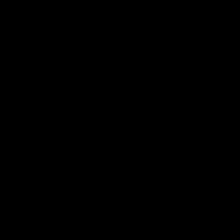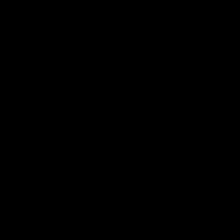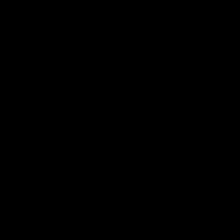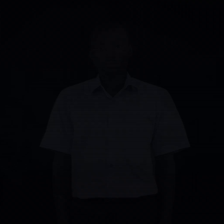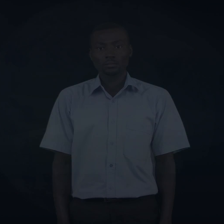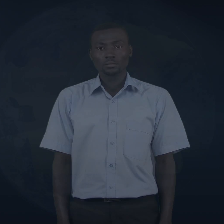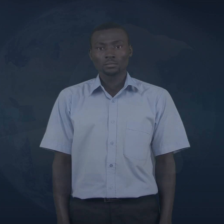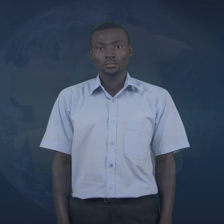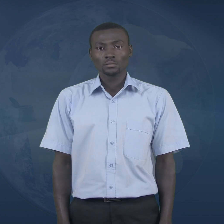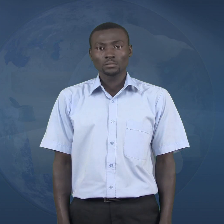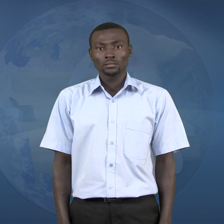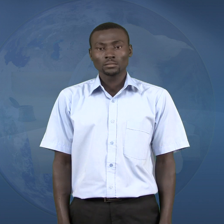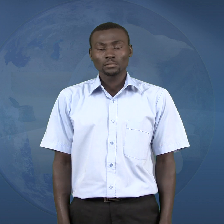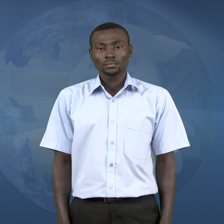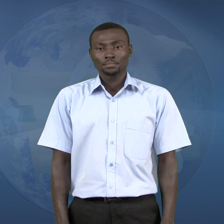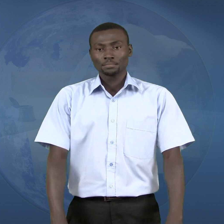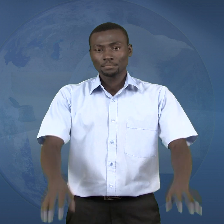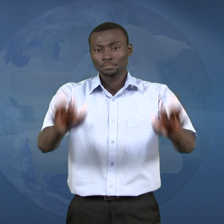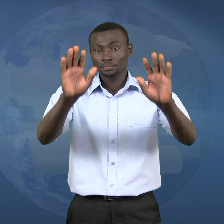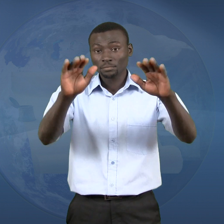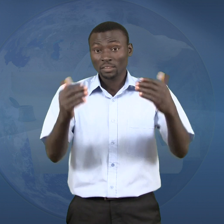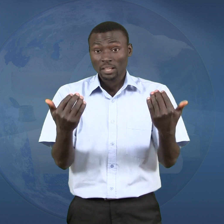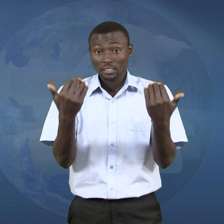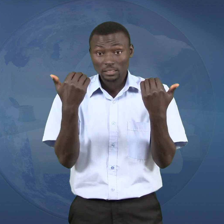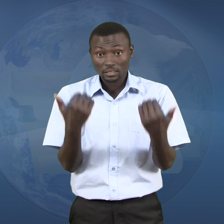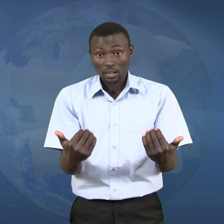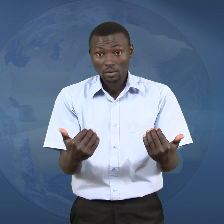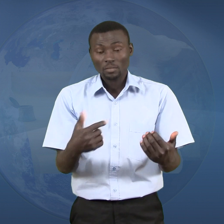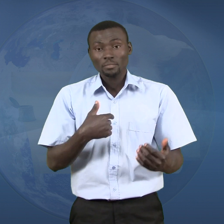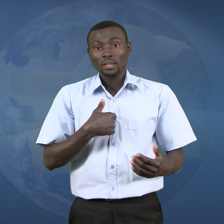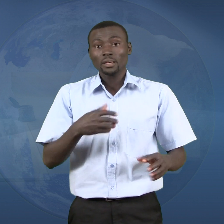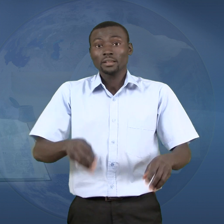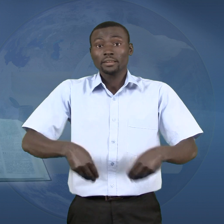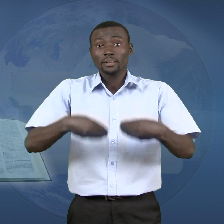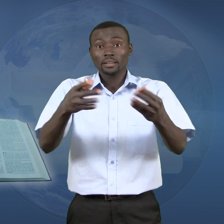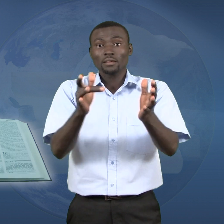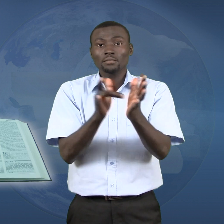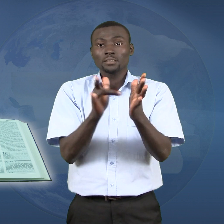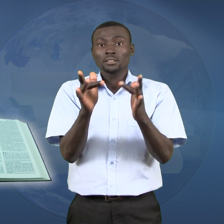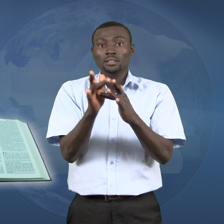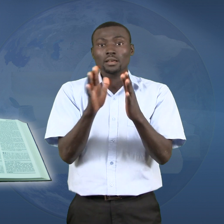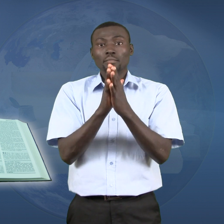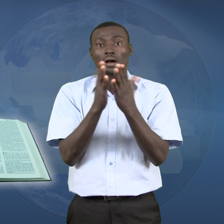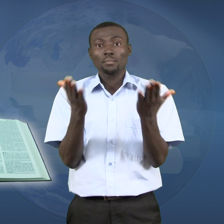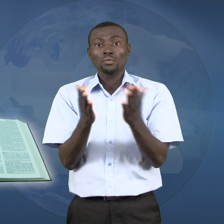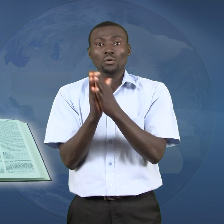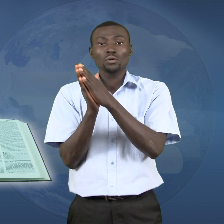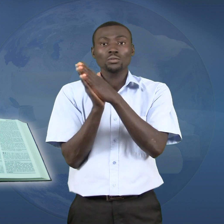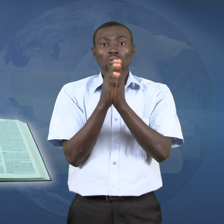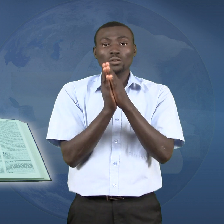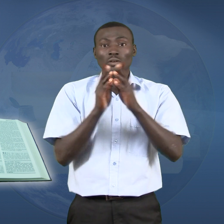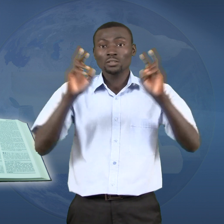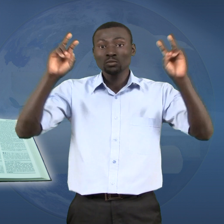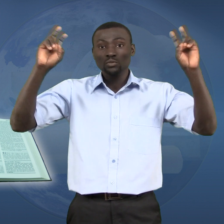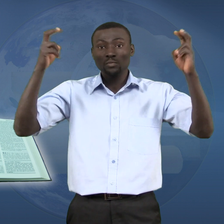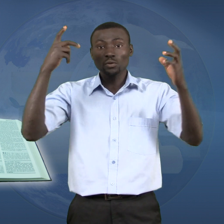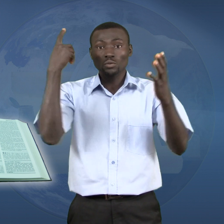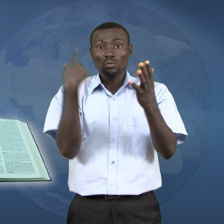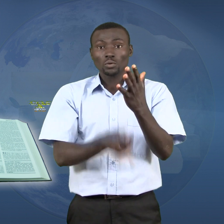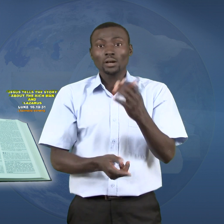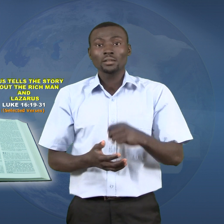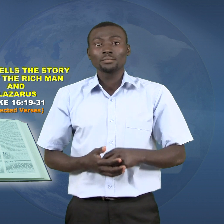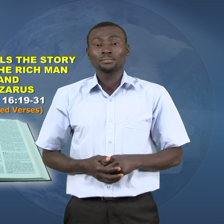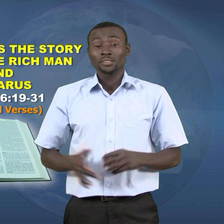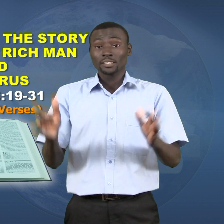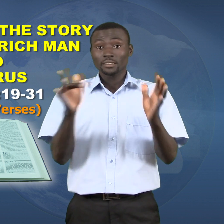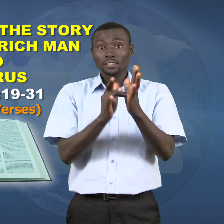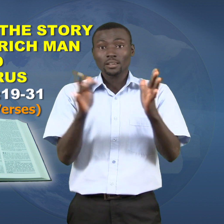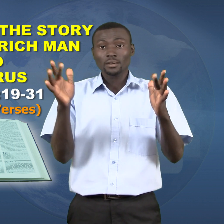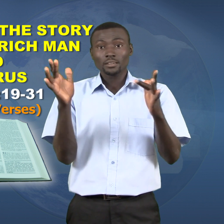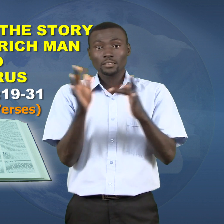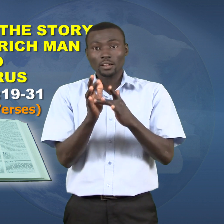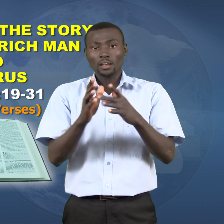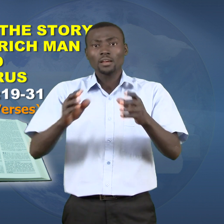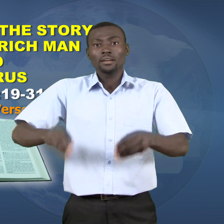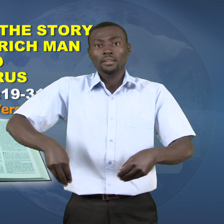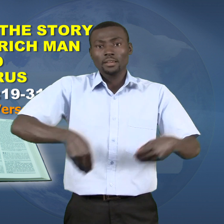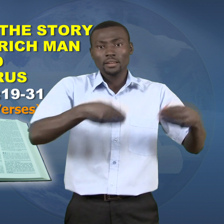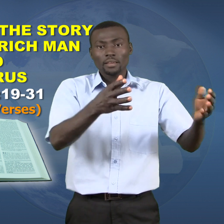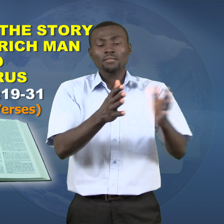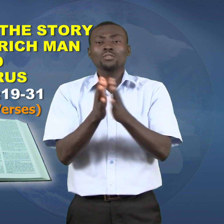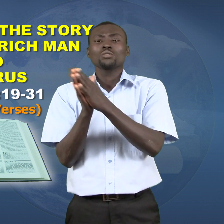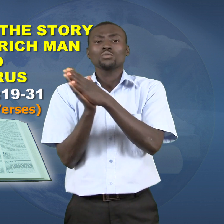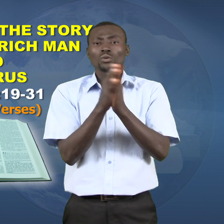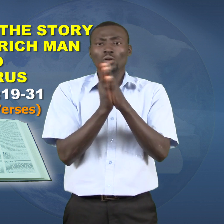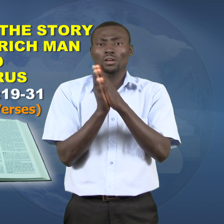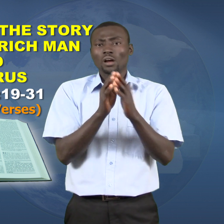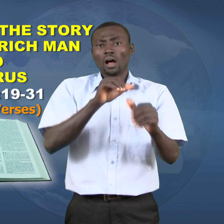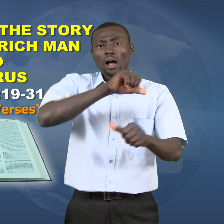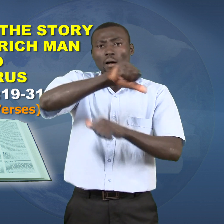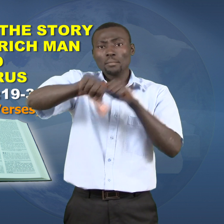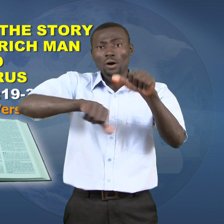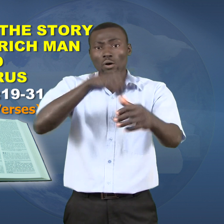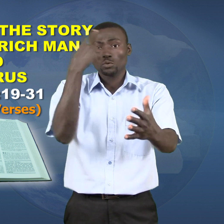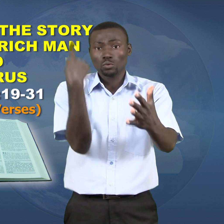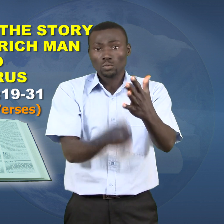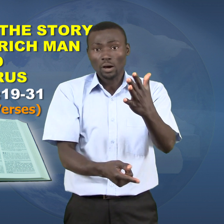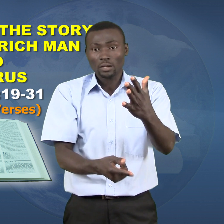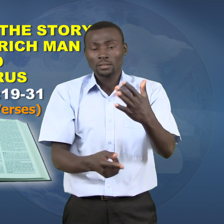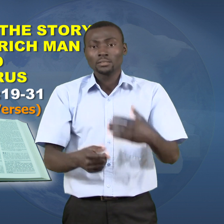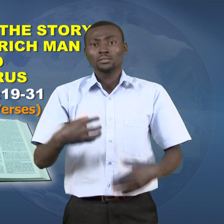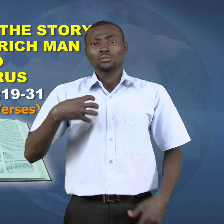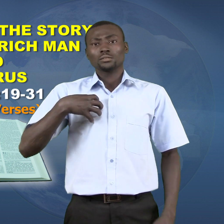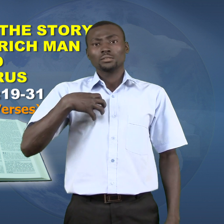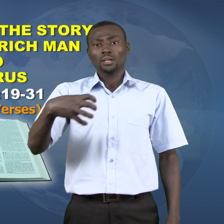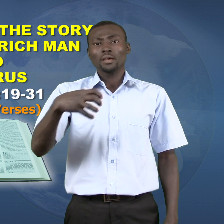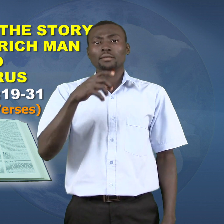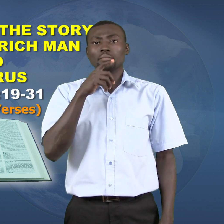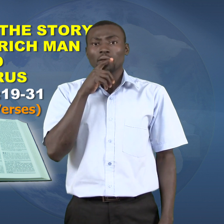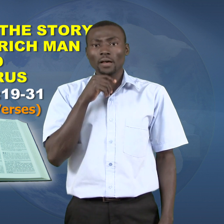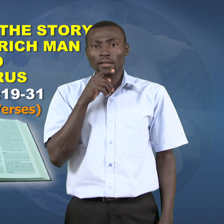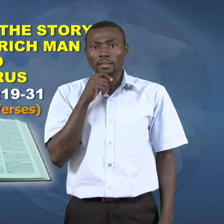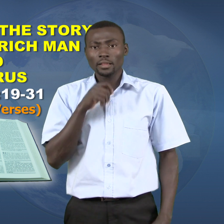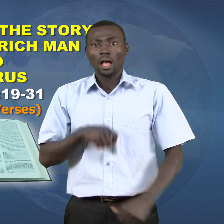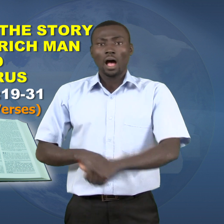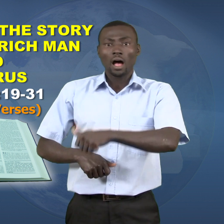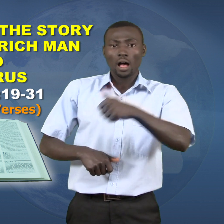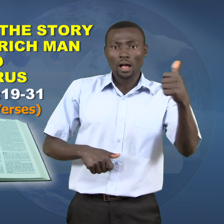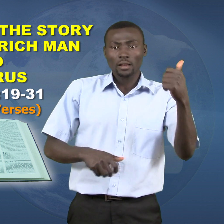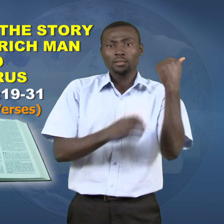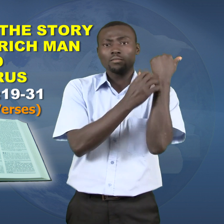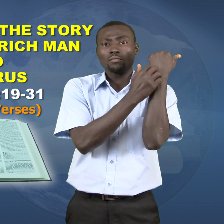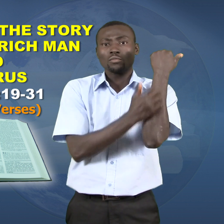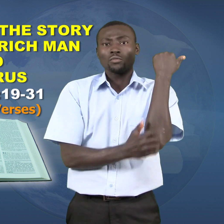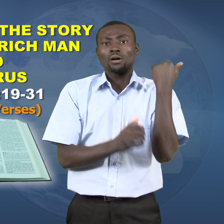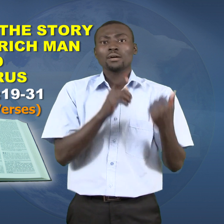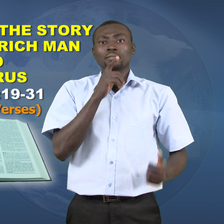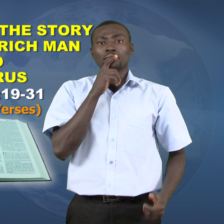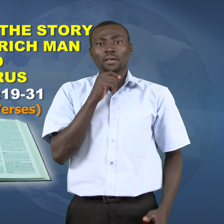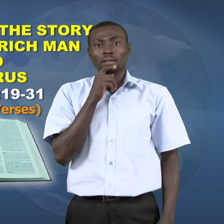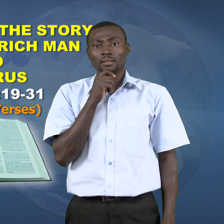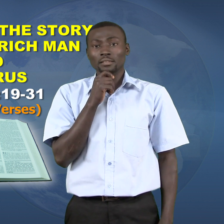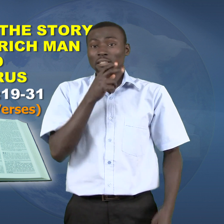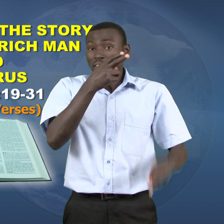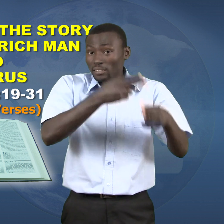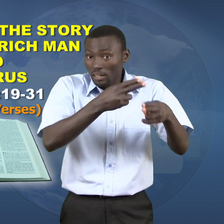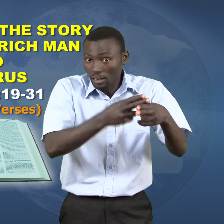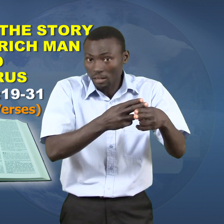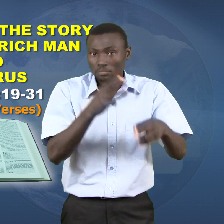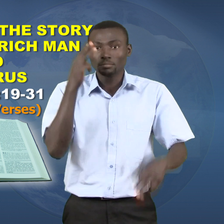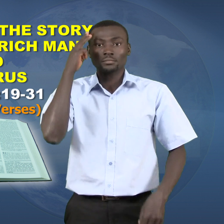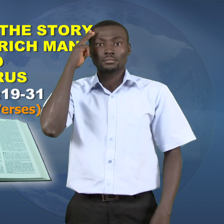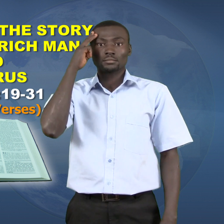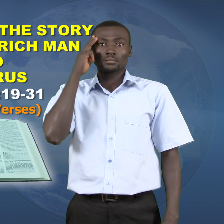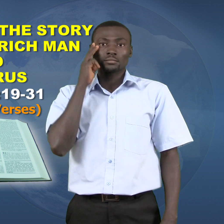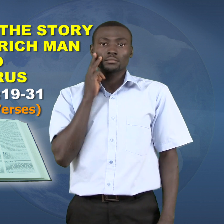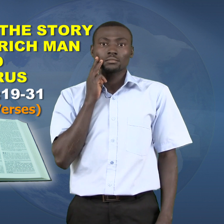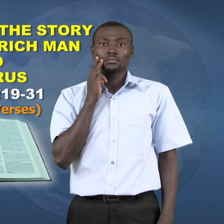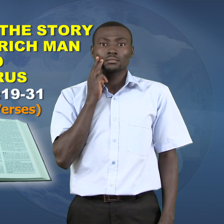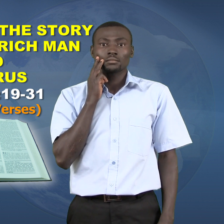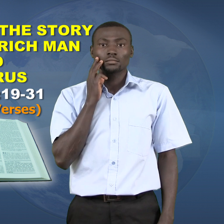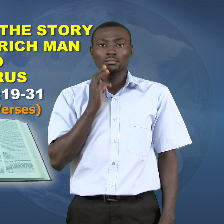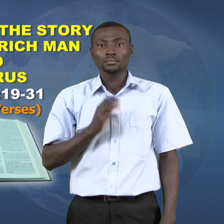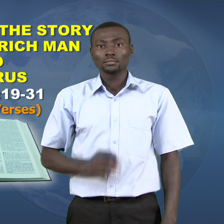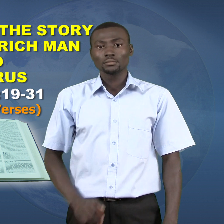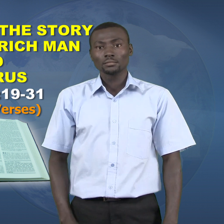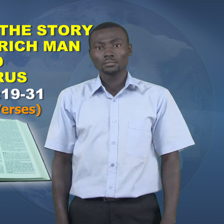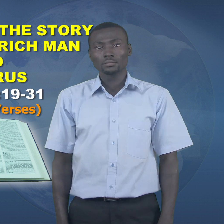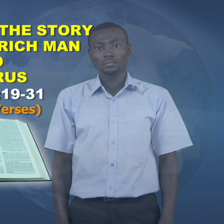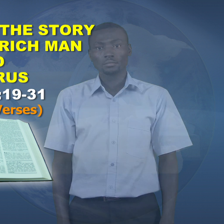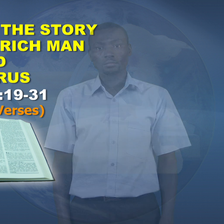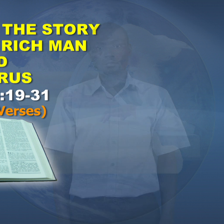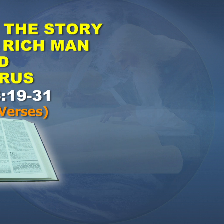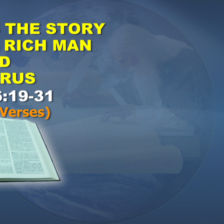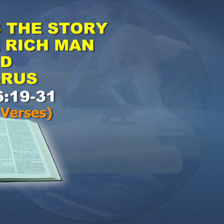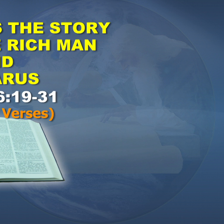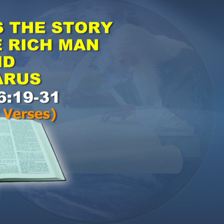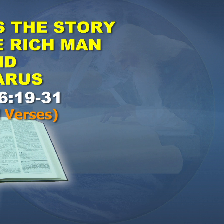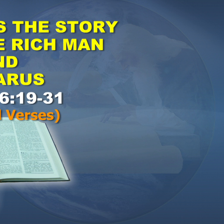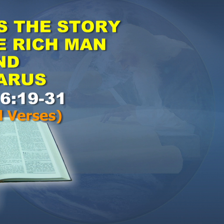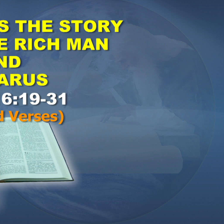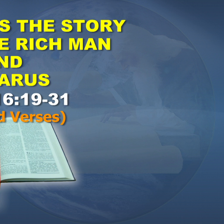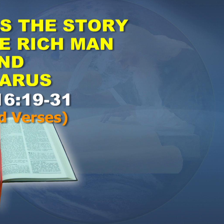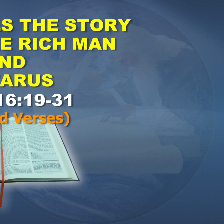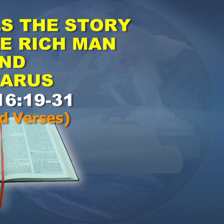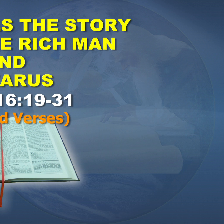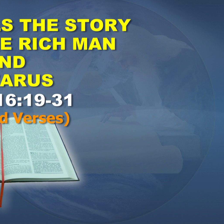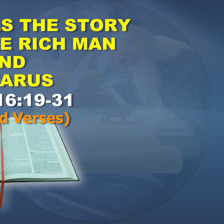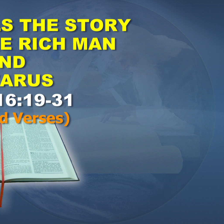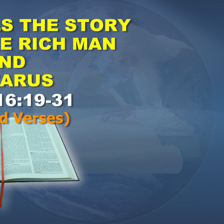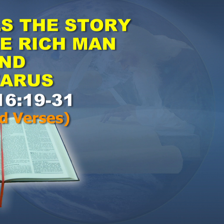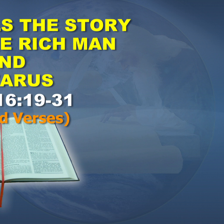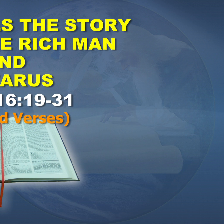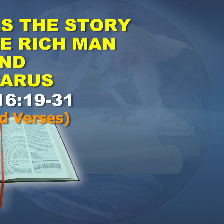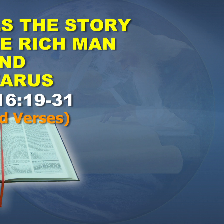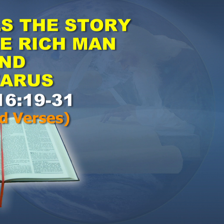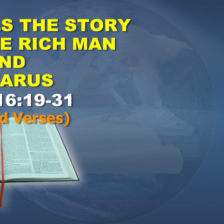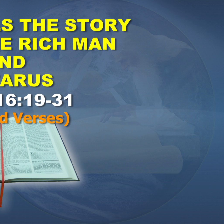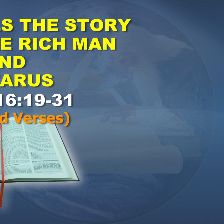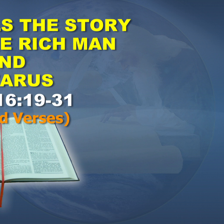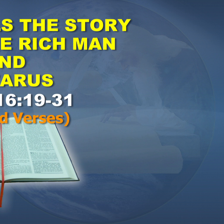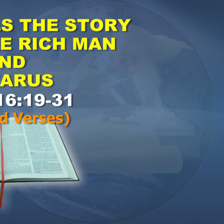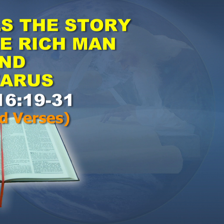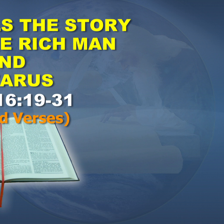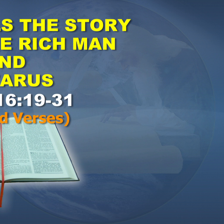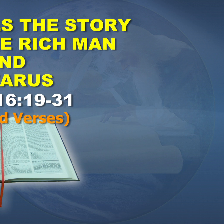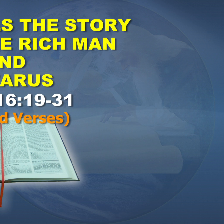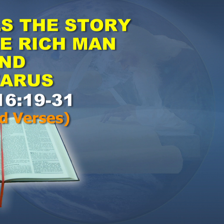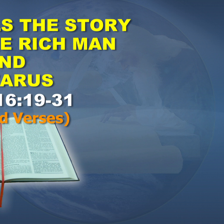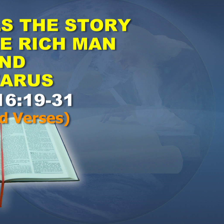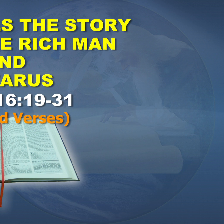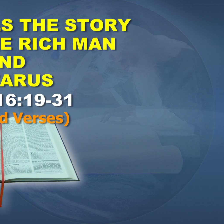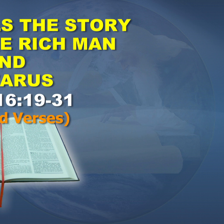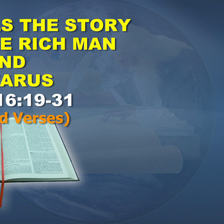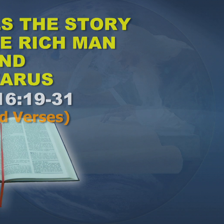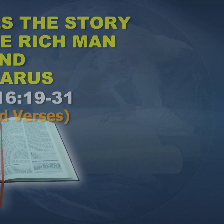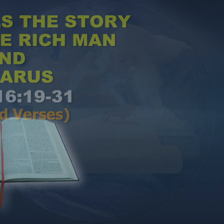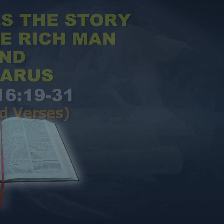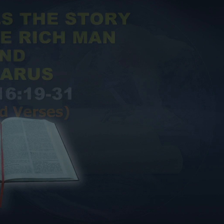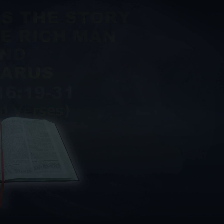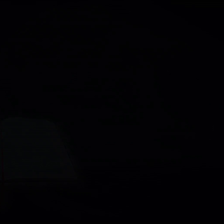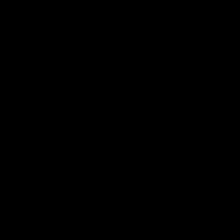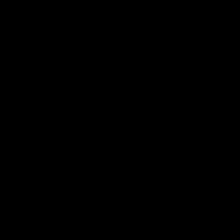Jesus tells a story about the rich man and Lazarus